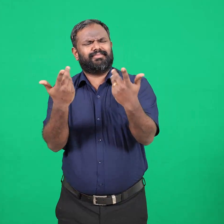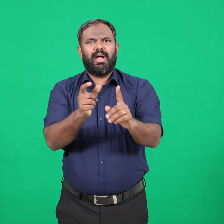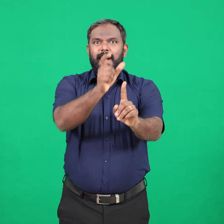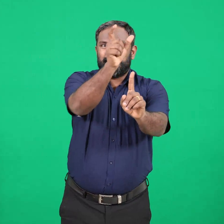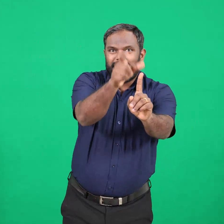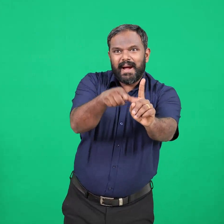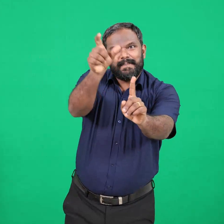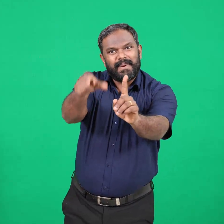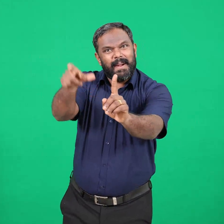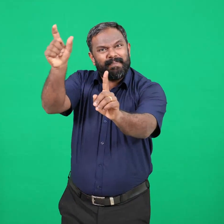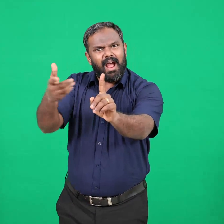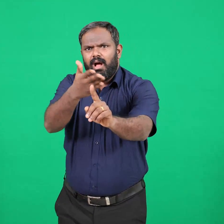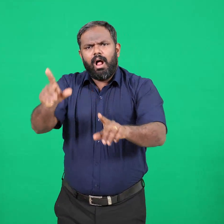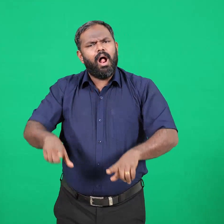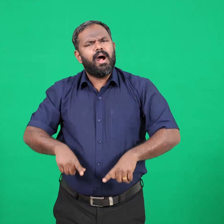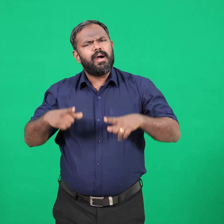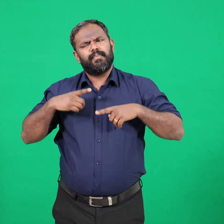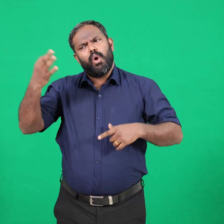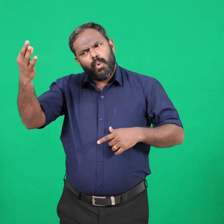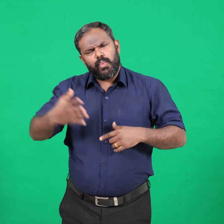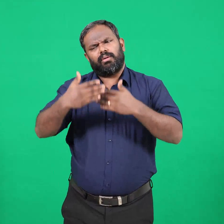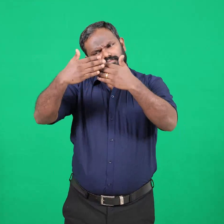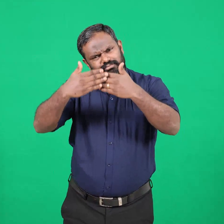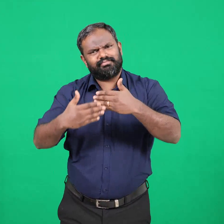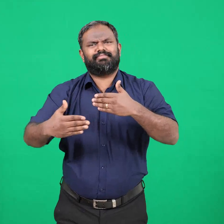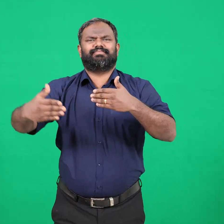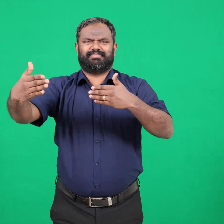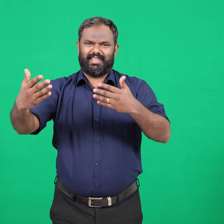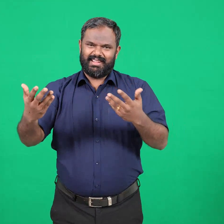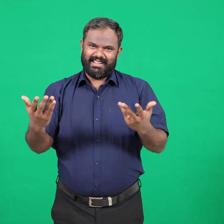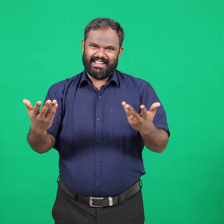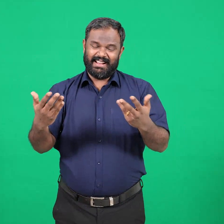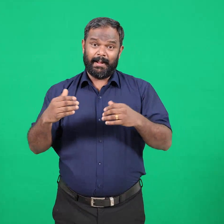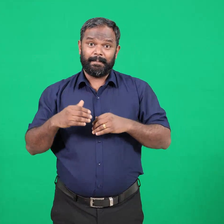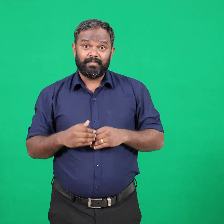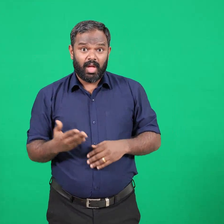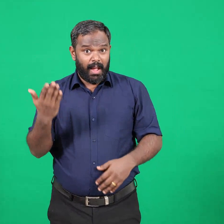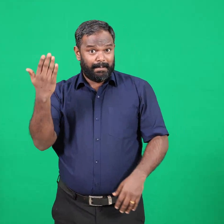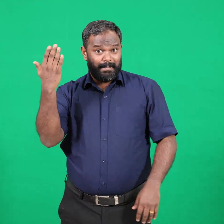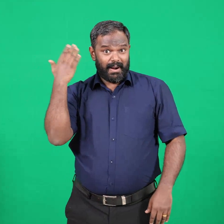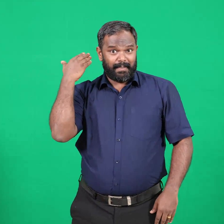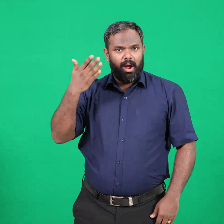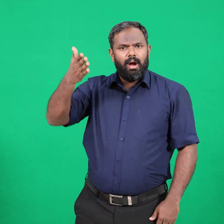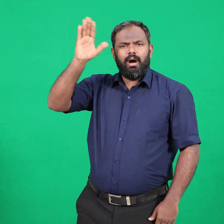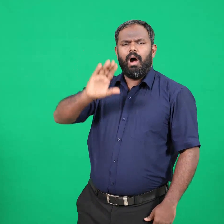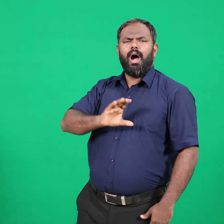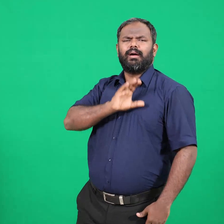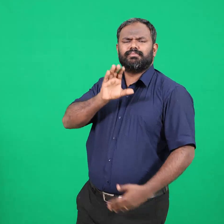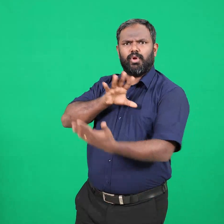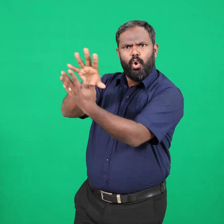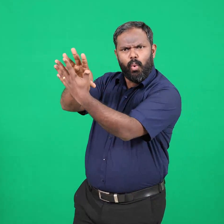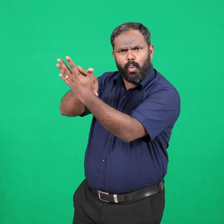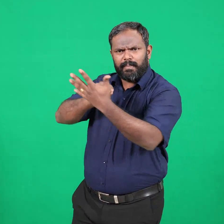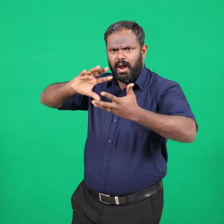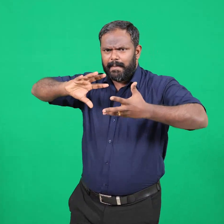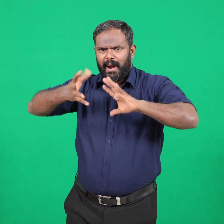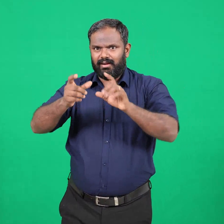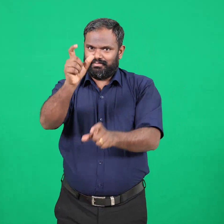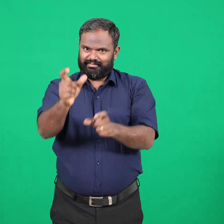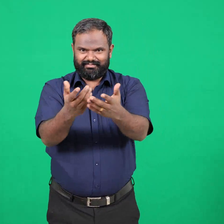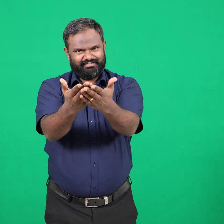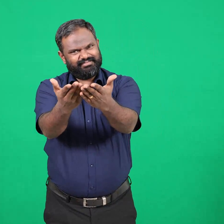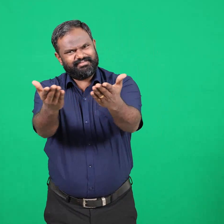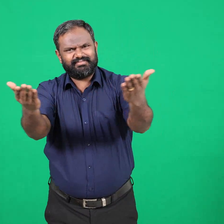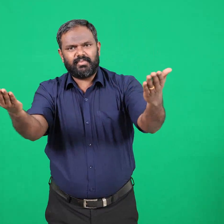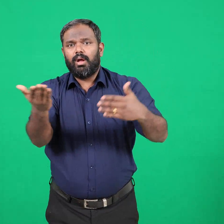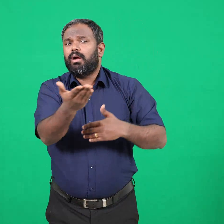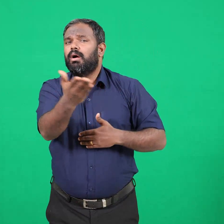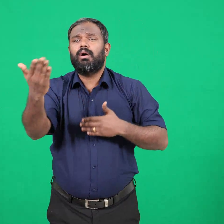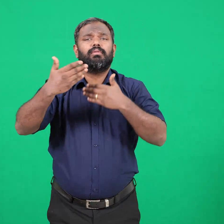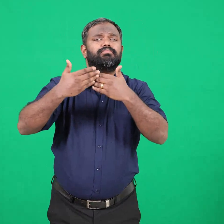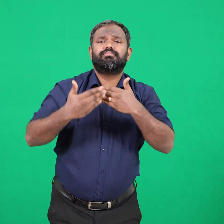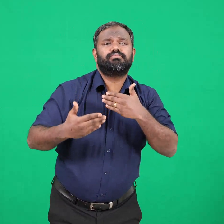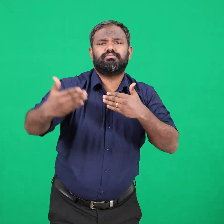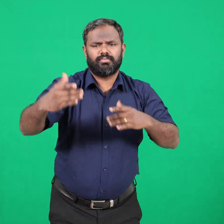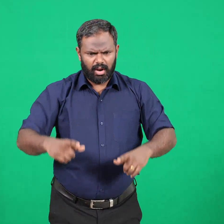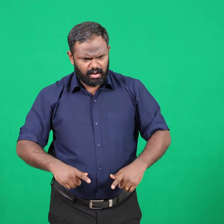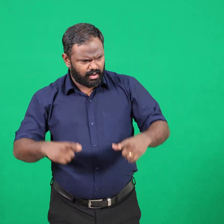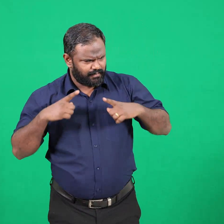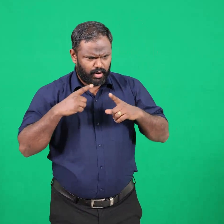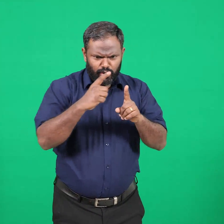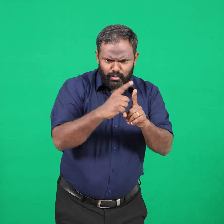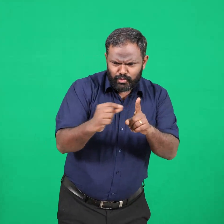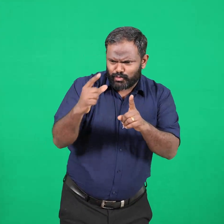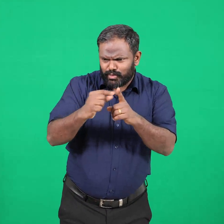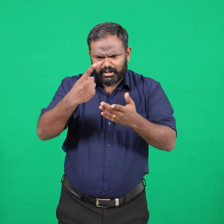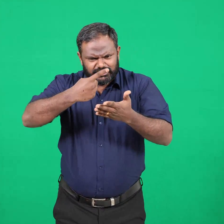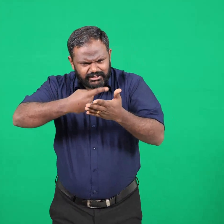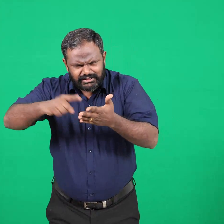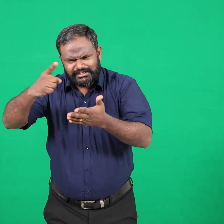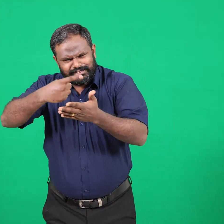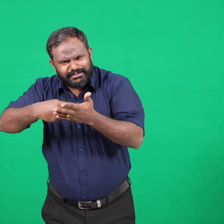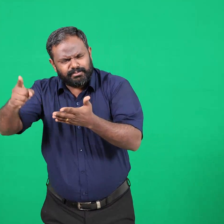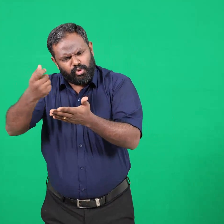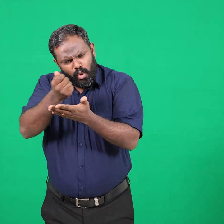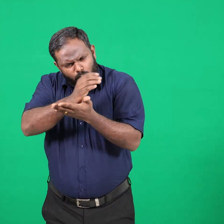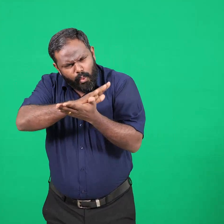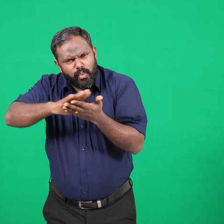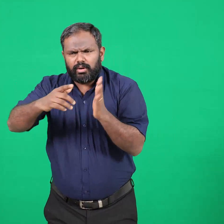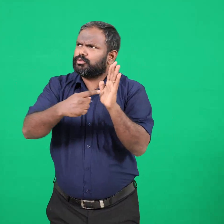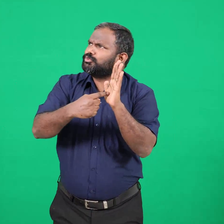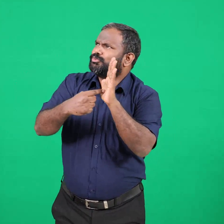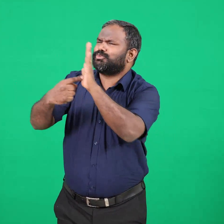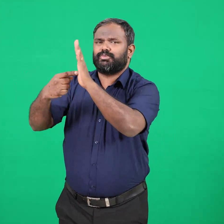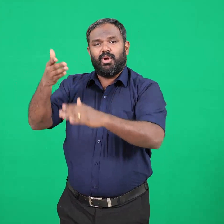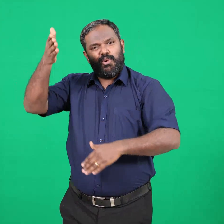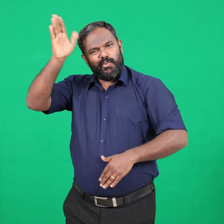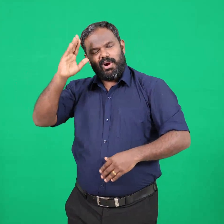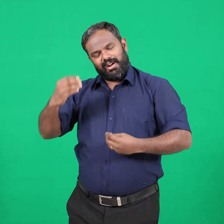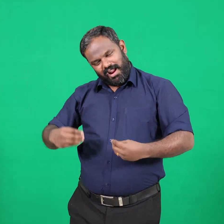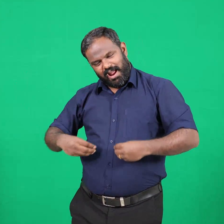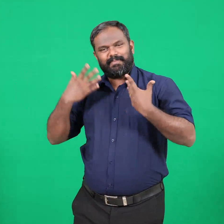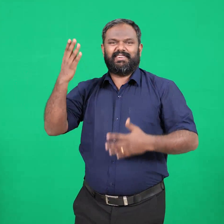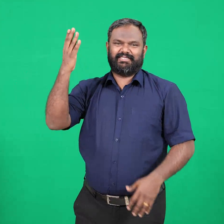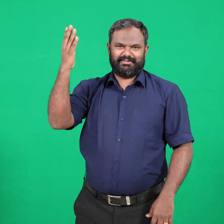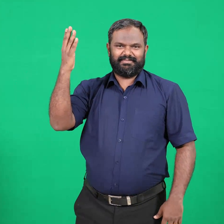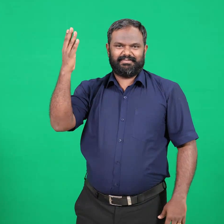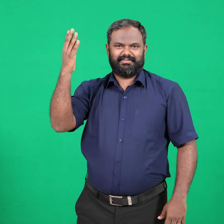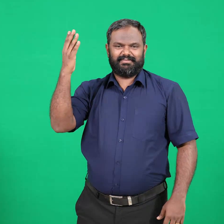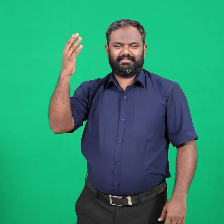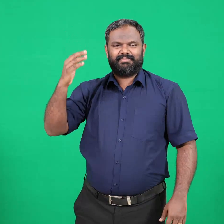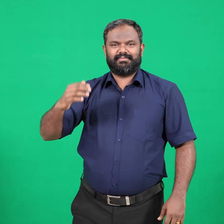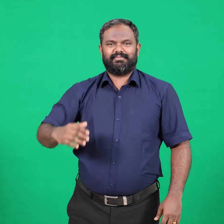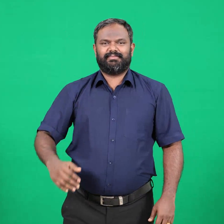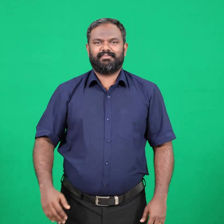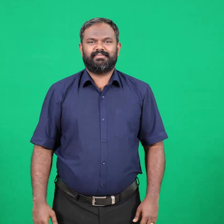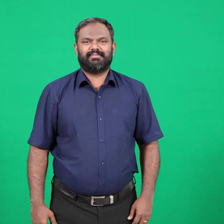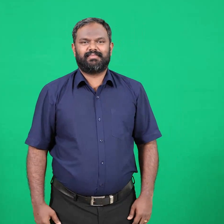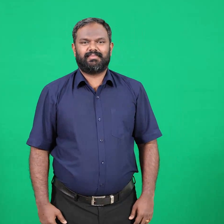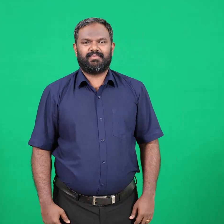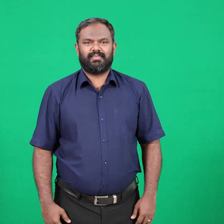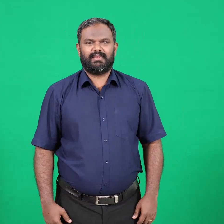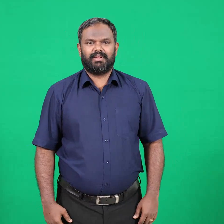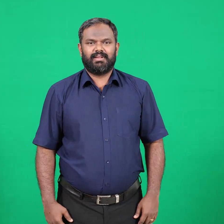and to put on the new self, created to be like God in true righteousness and holiness.